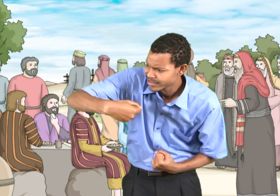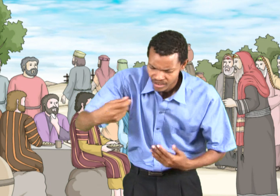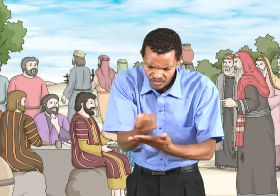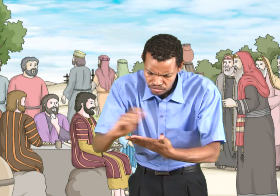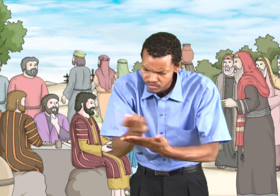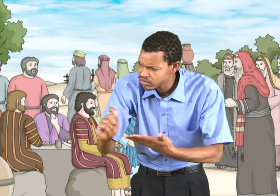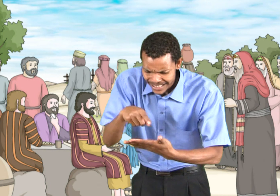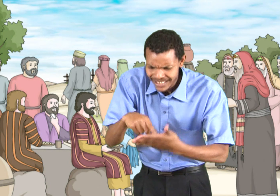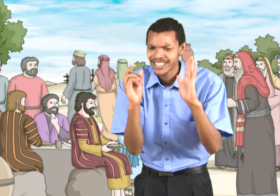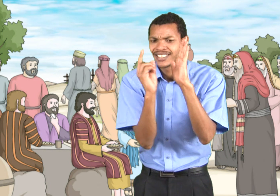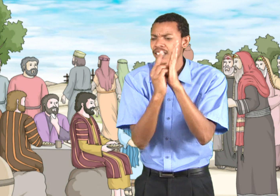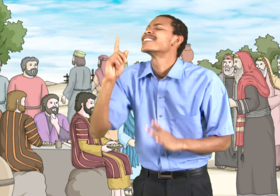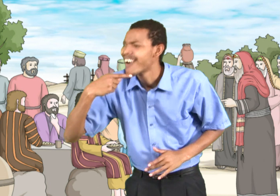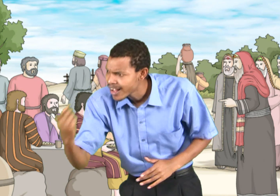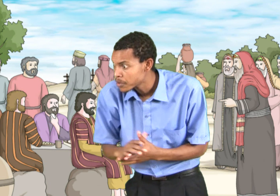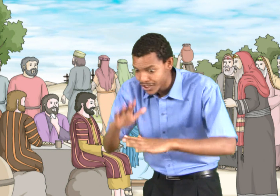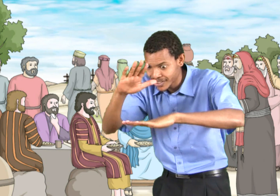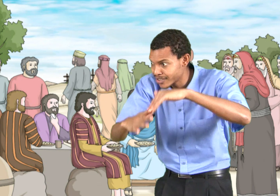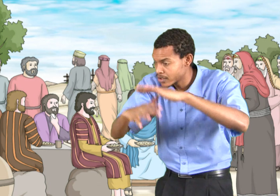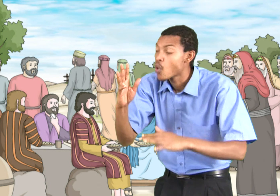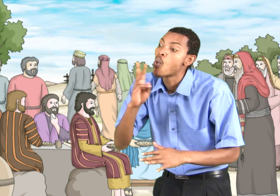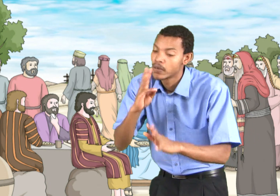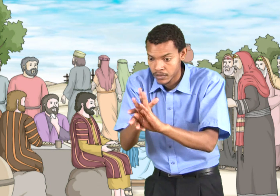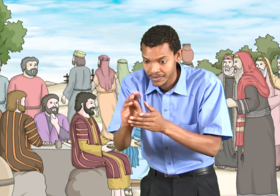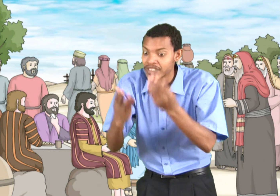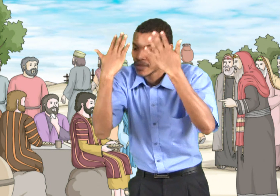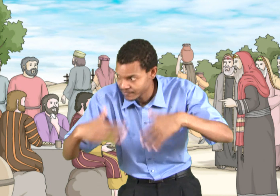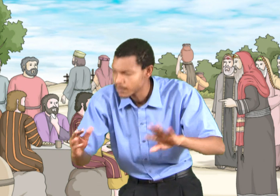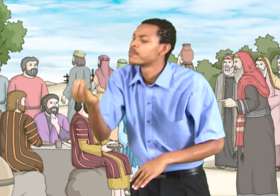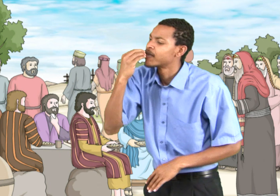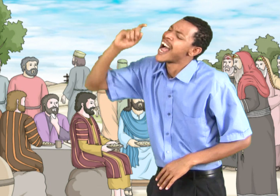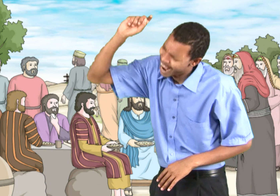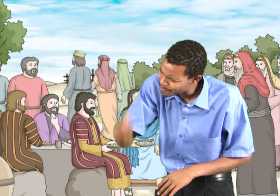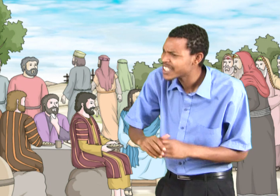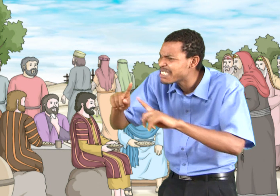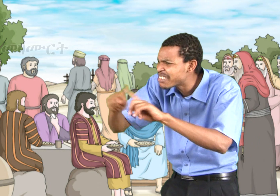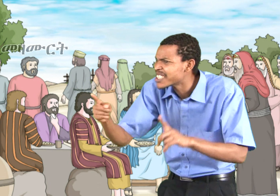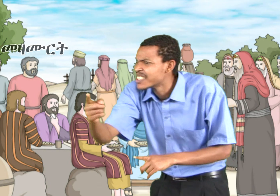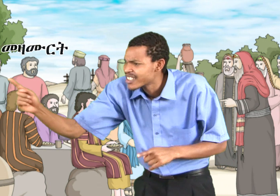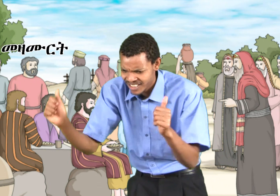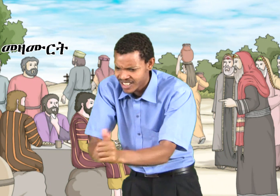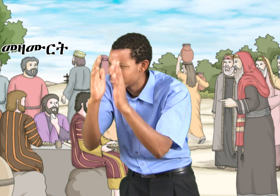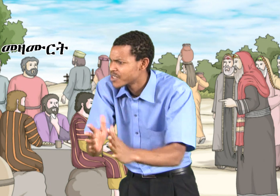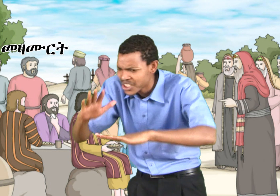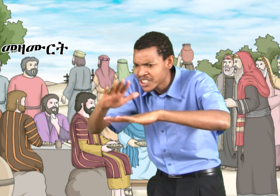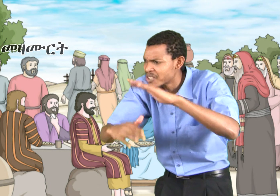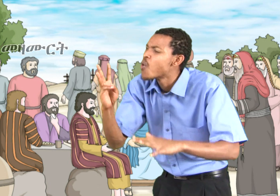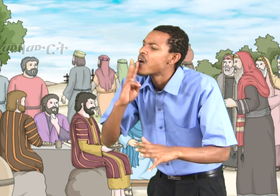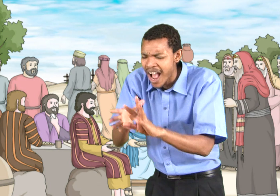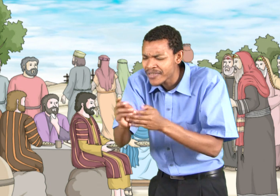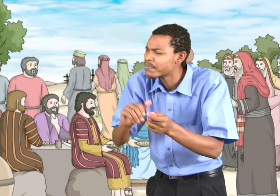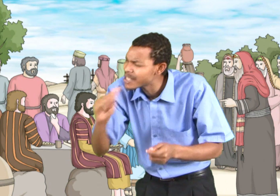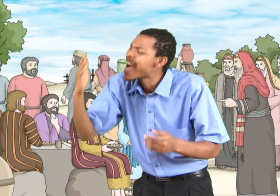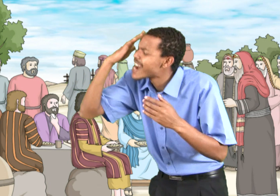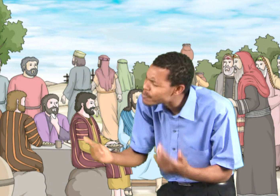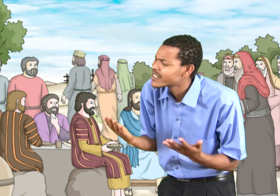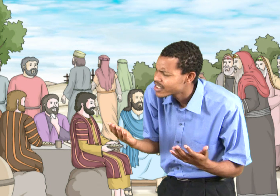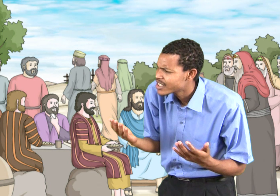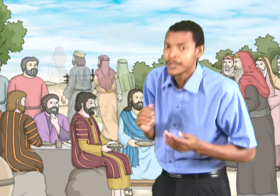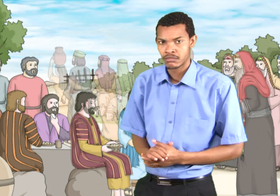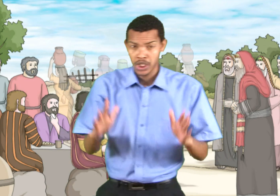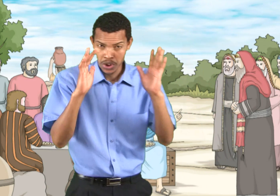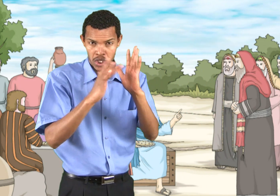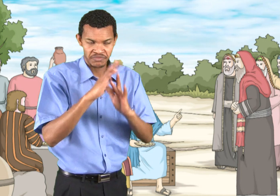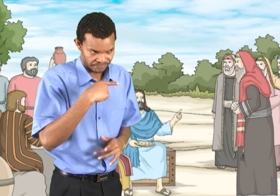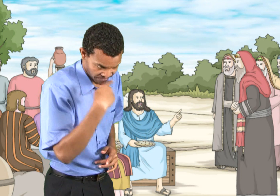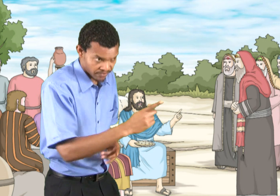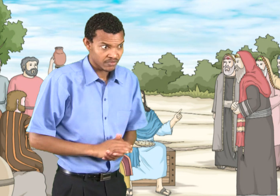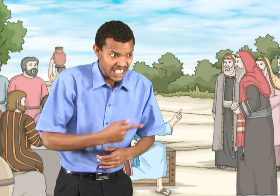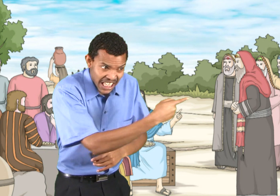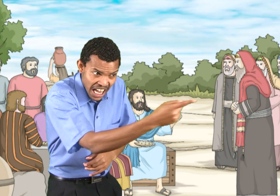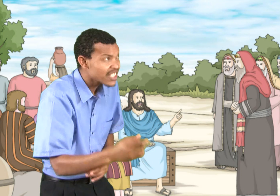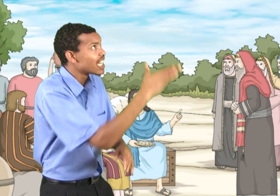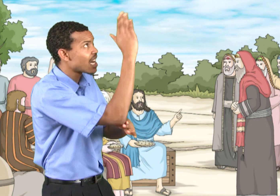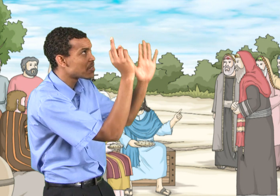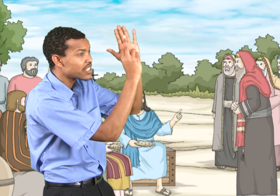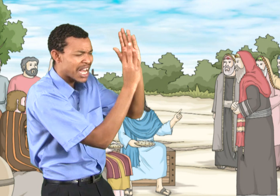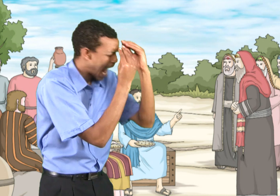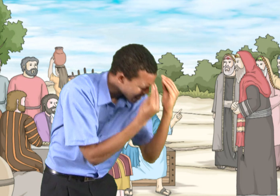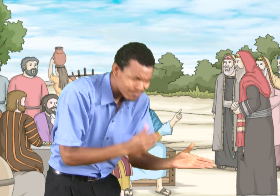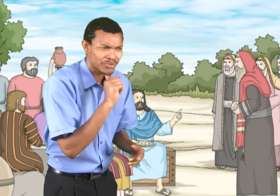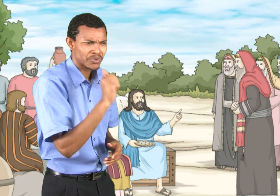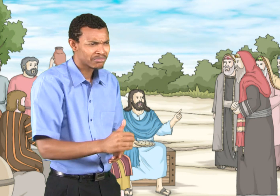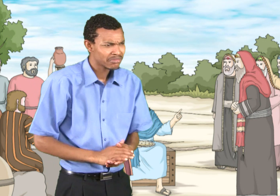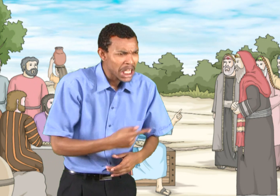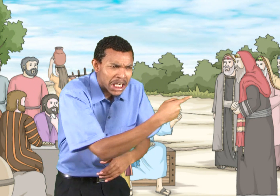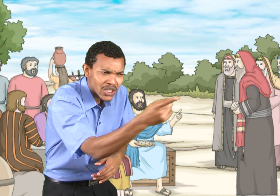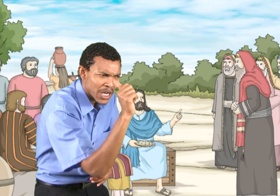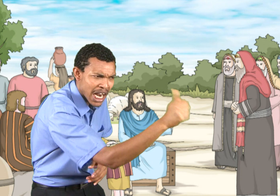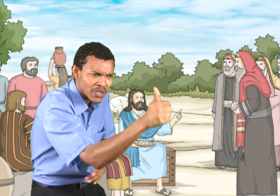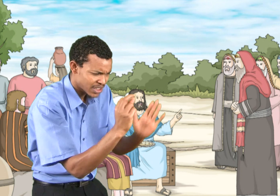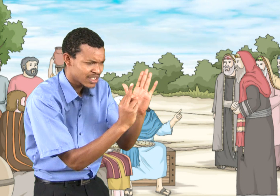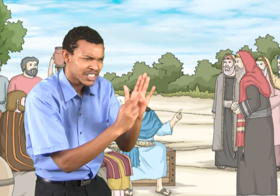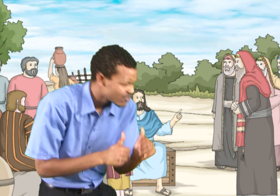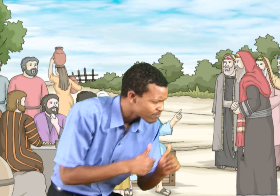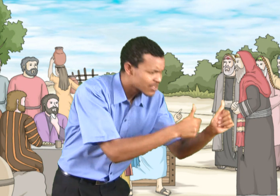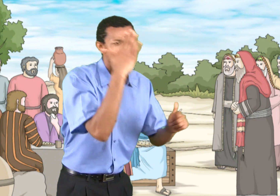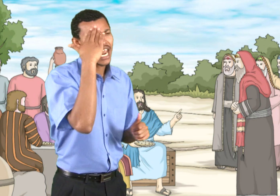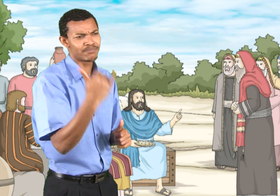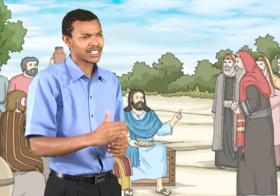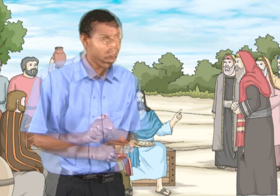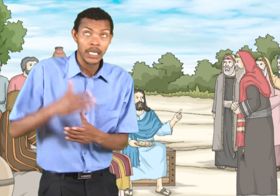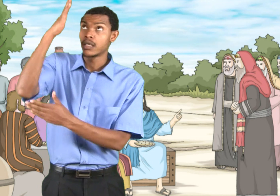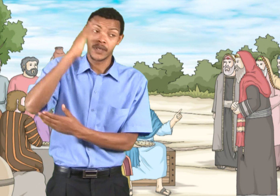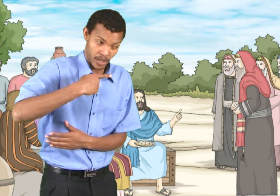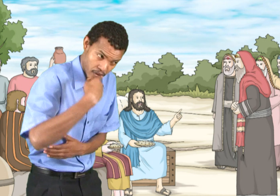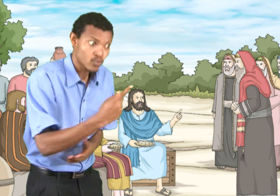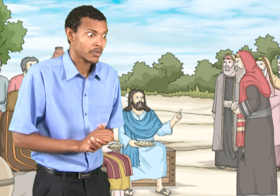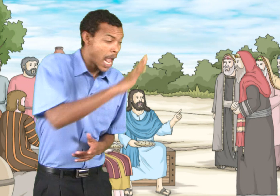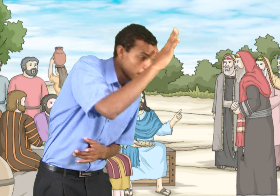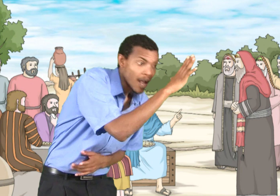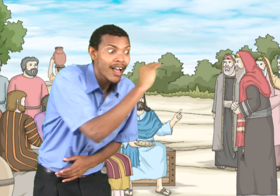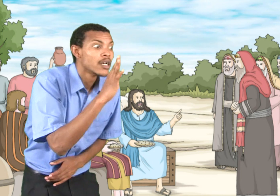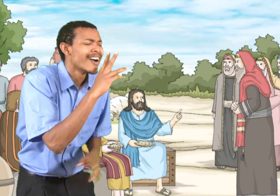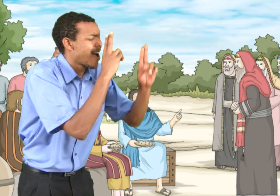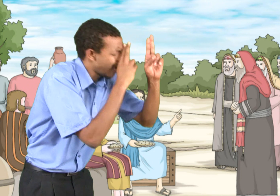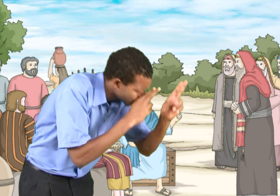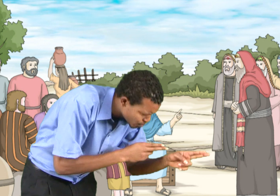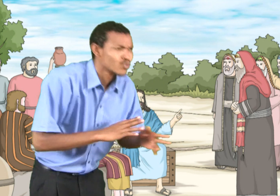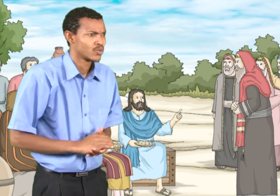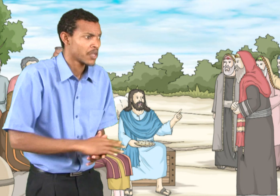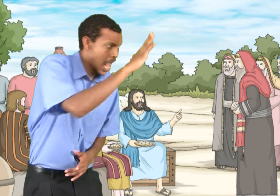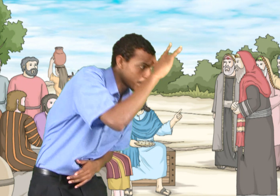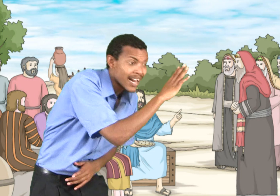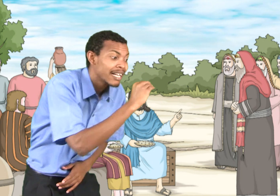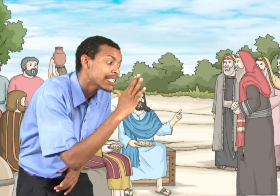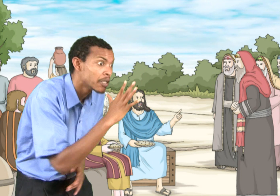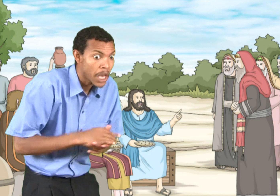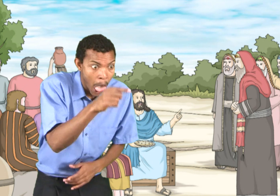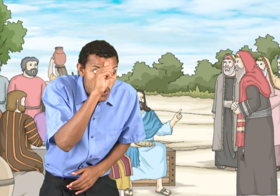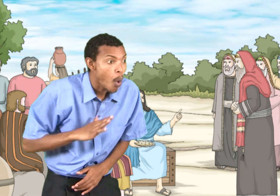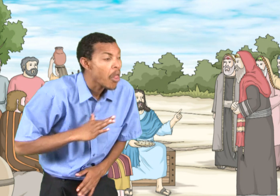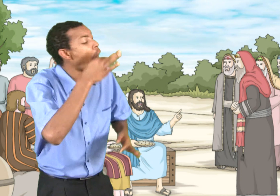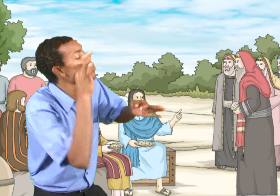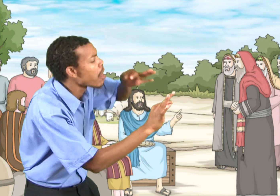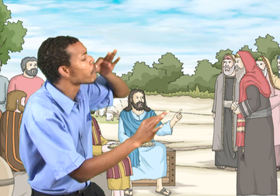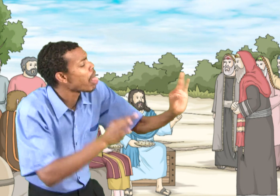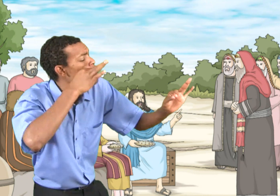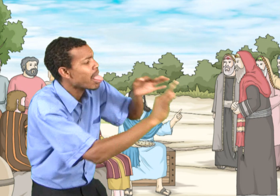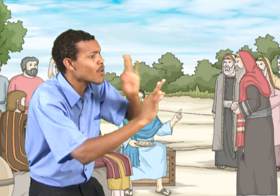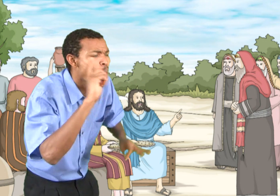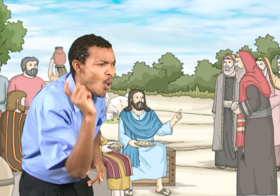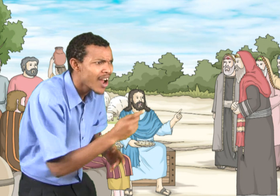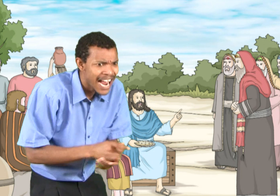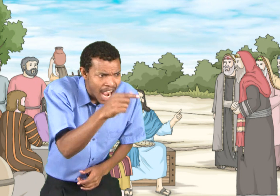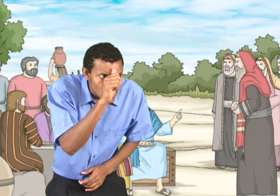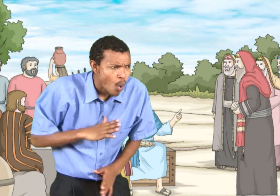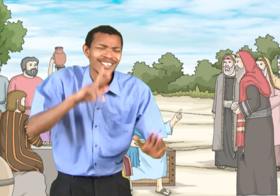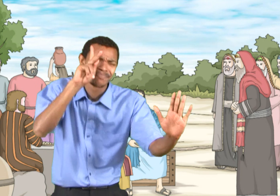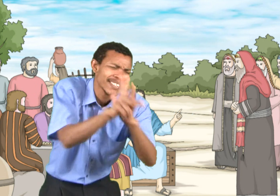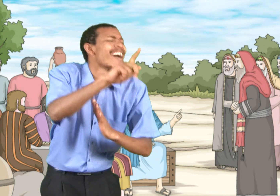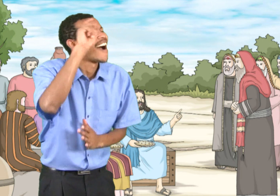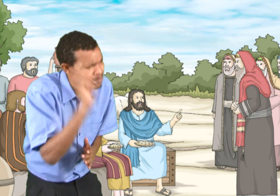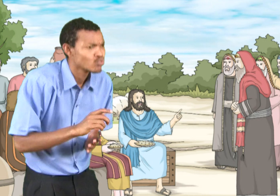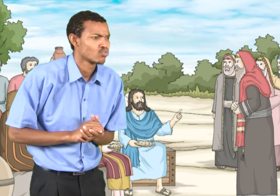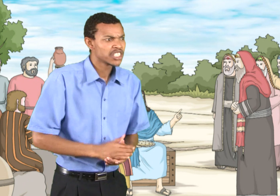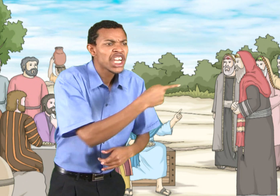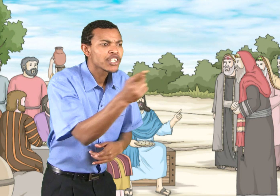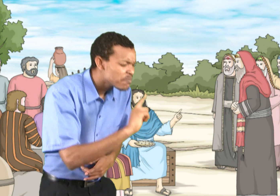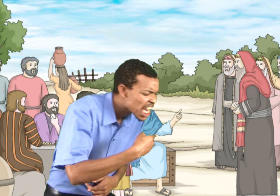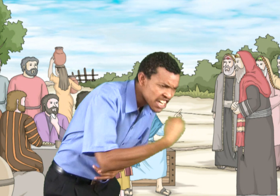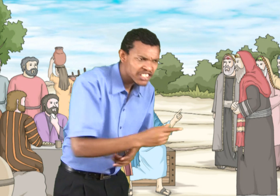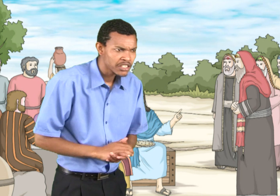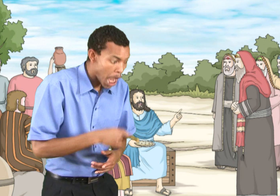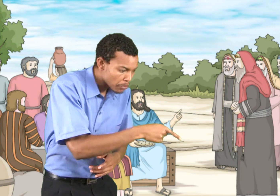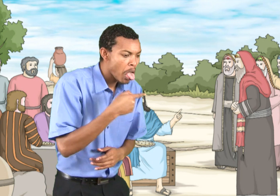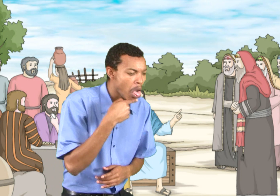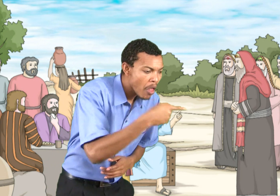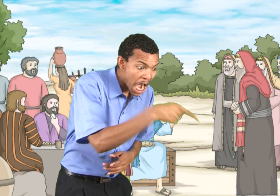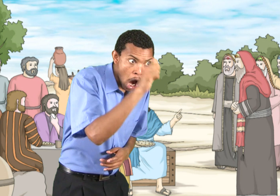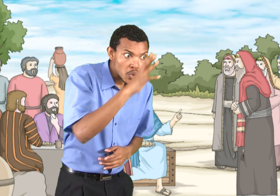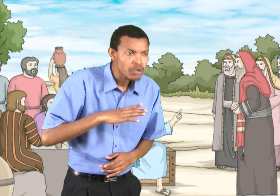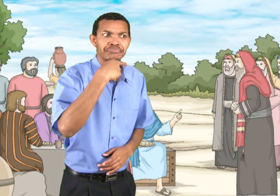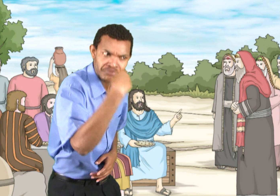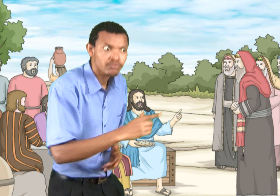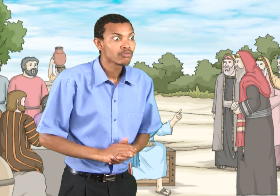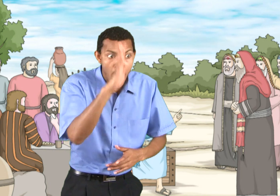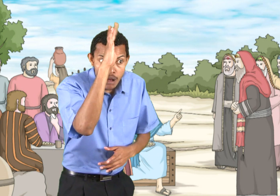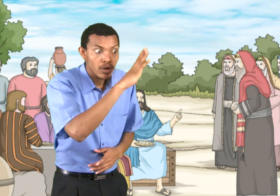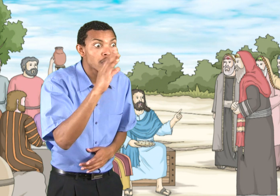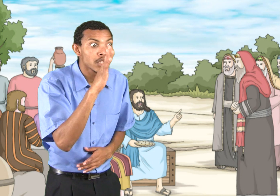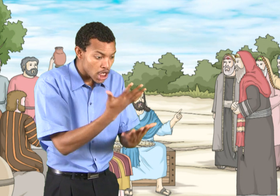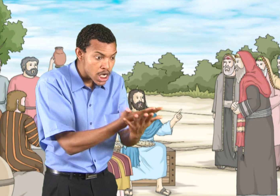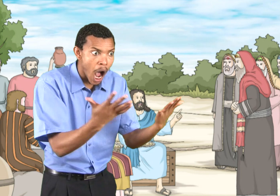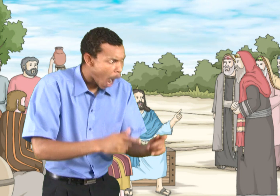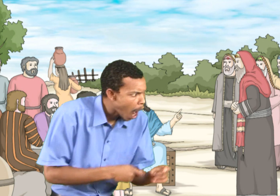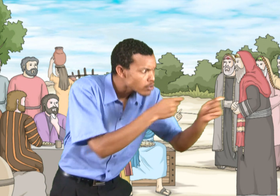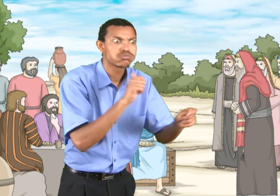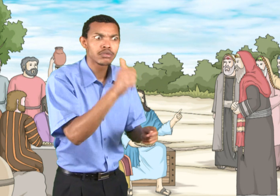Jesus replied, “And why do you break the command of God for the sake of your tradition? For God said, ‘Honor your father and mother’ and ‘Anyone who curses his father or mother must be put to death.’